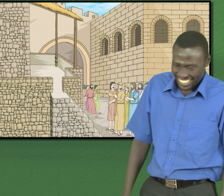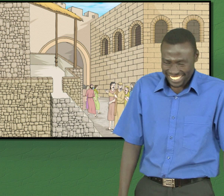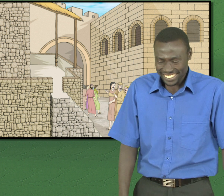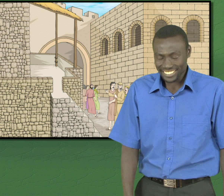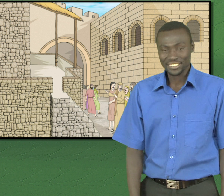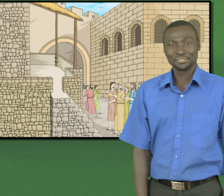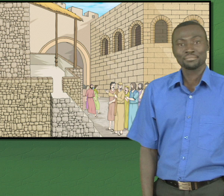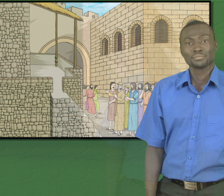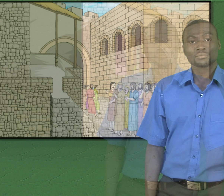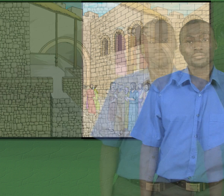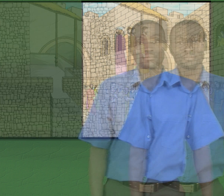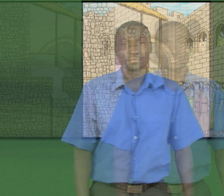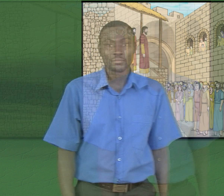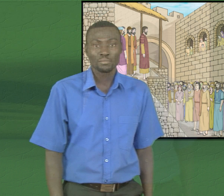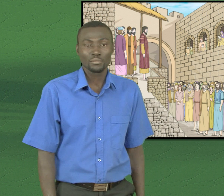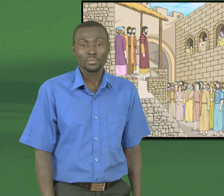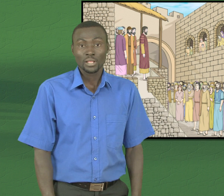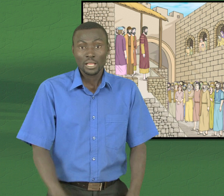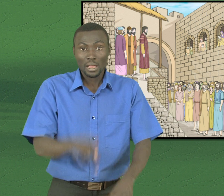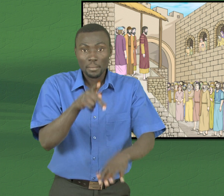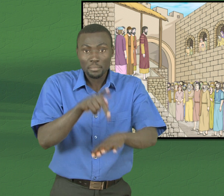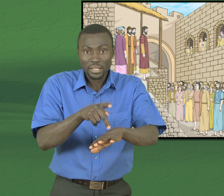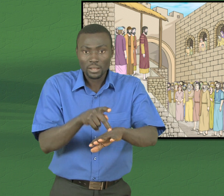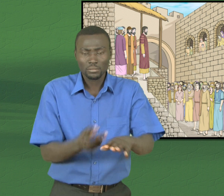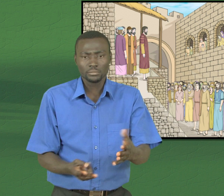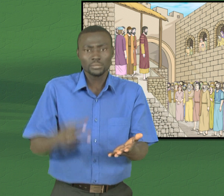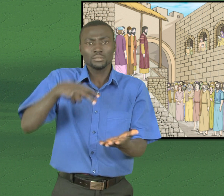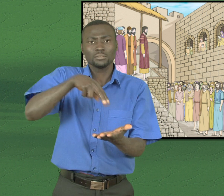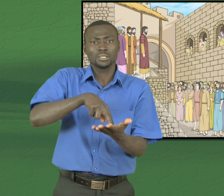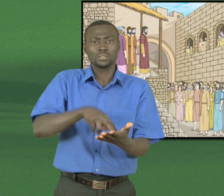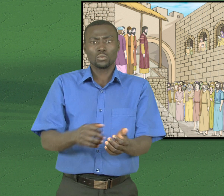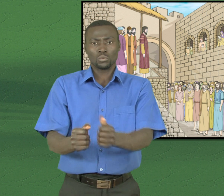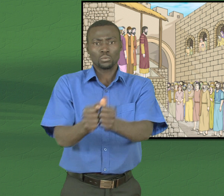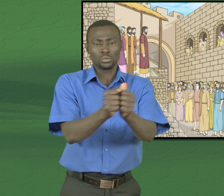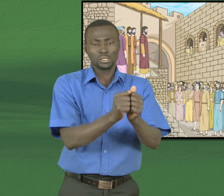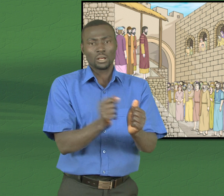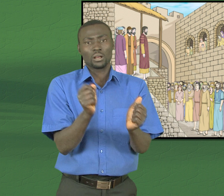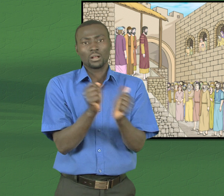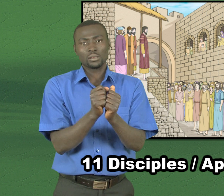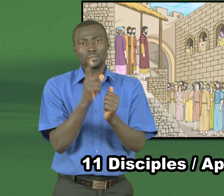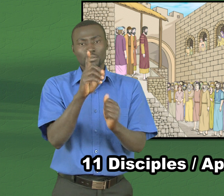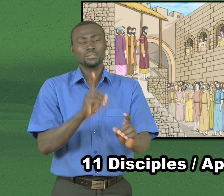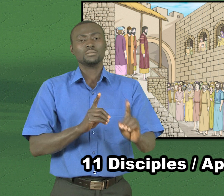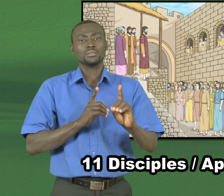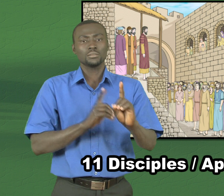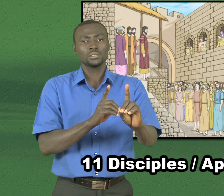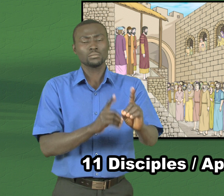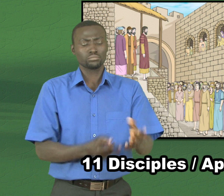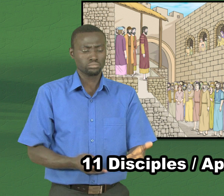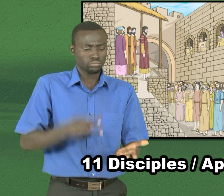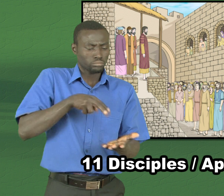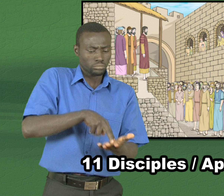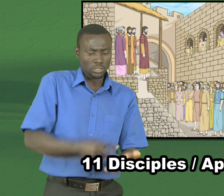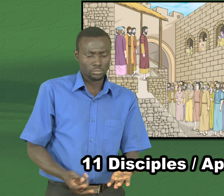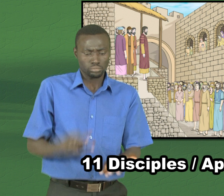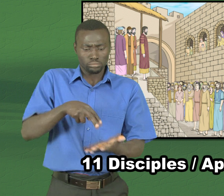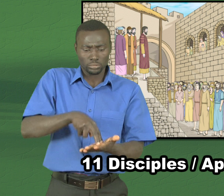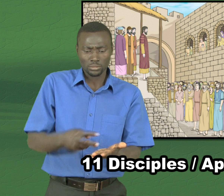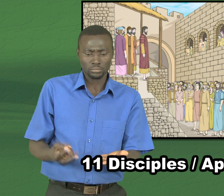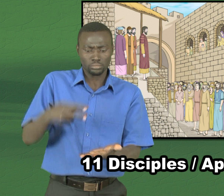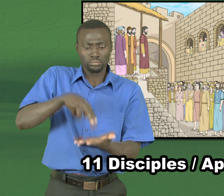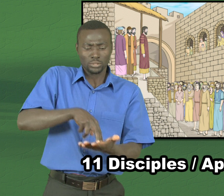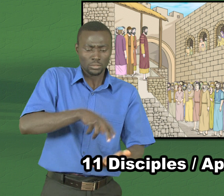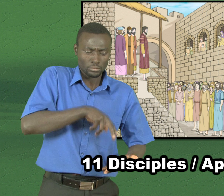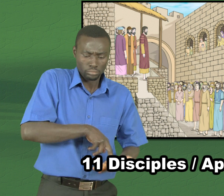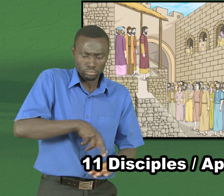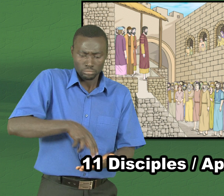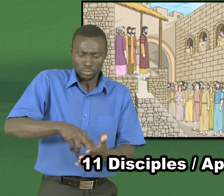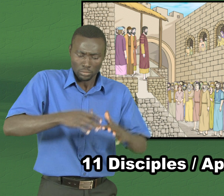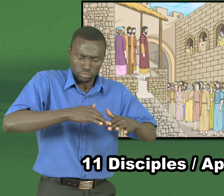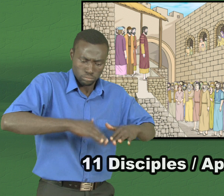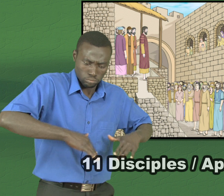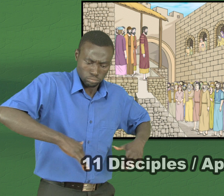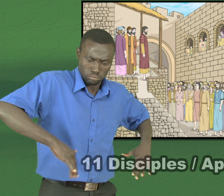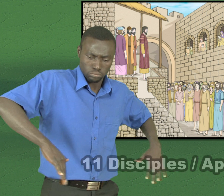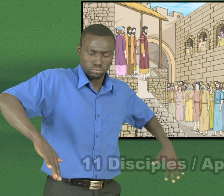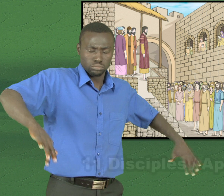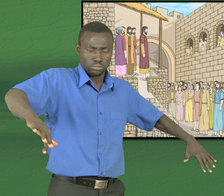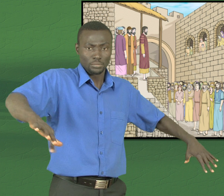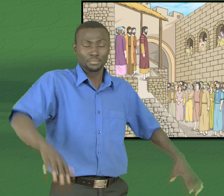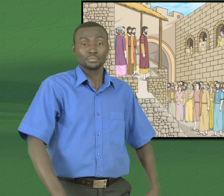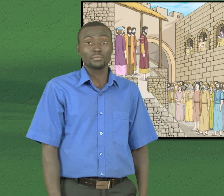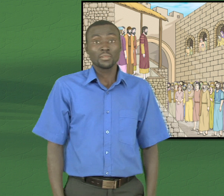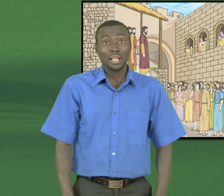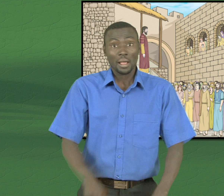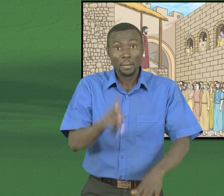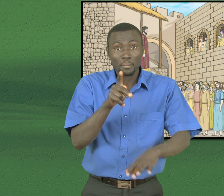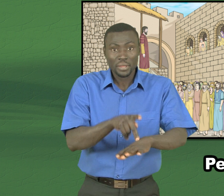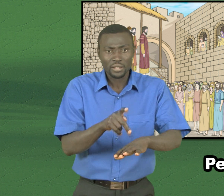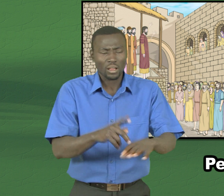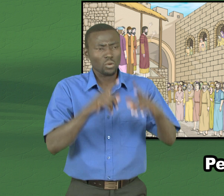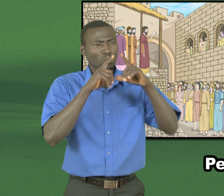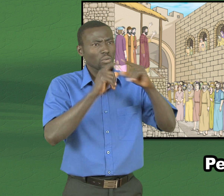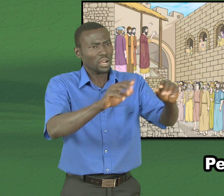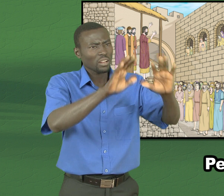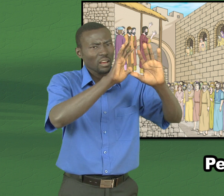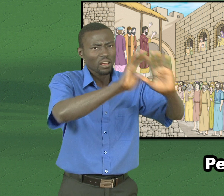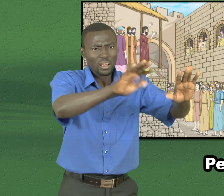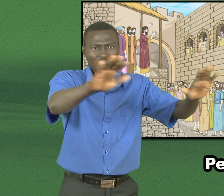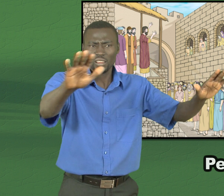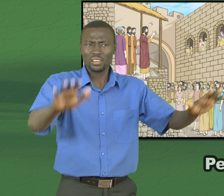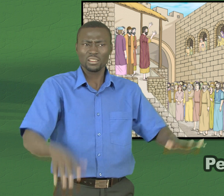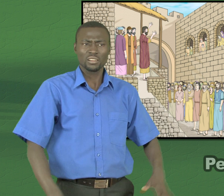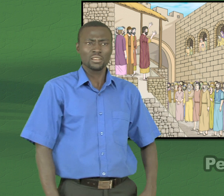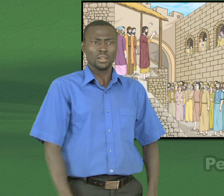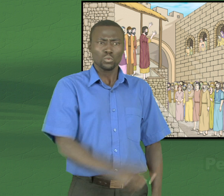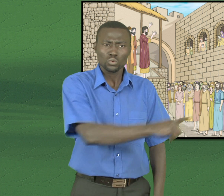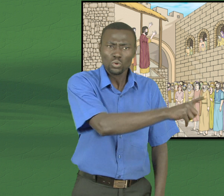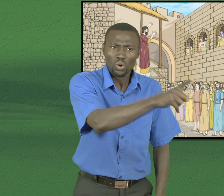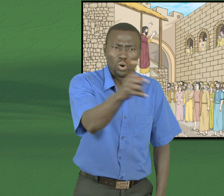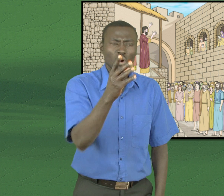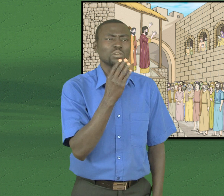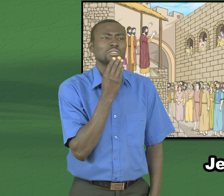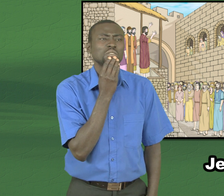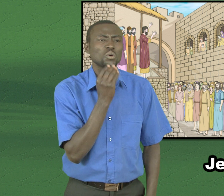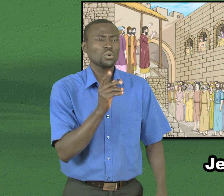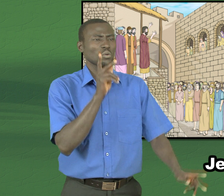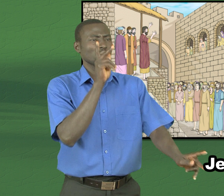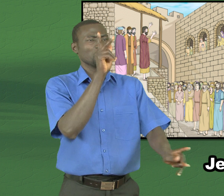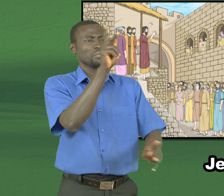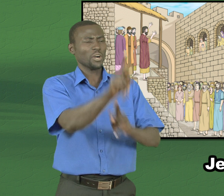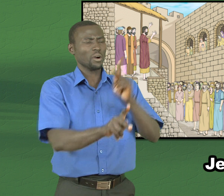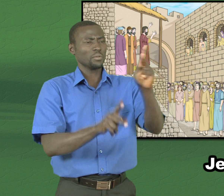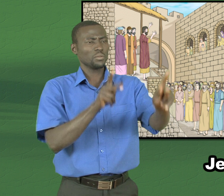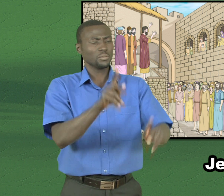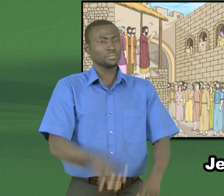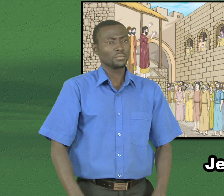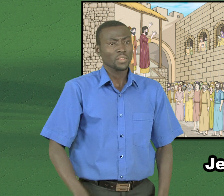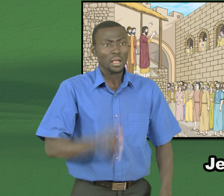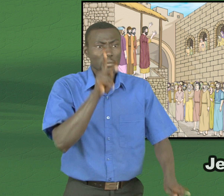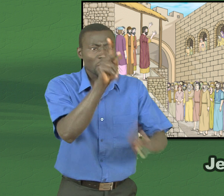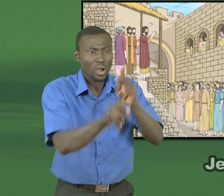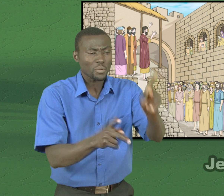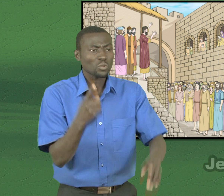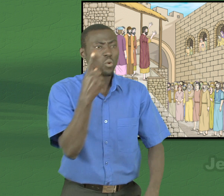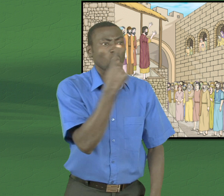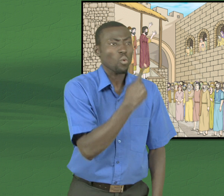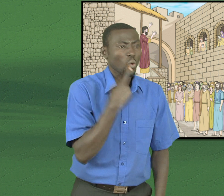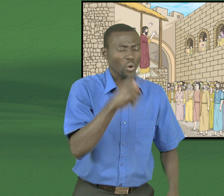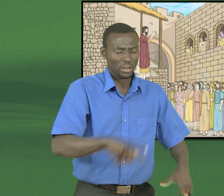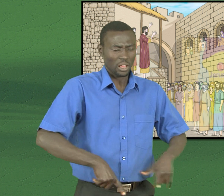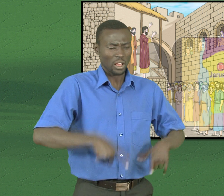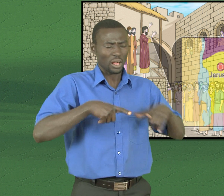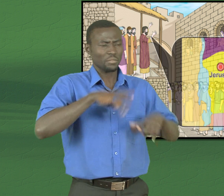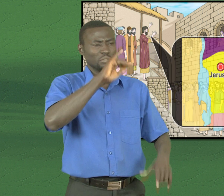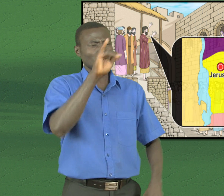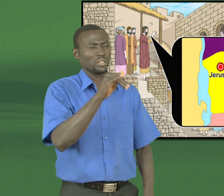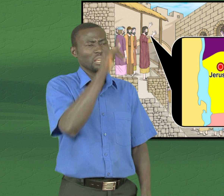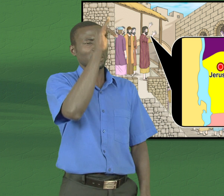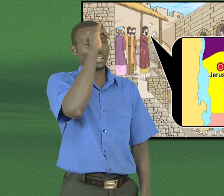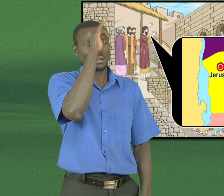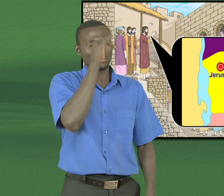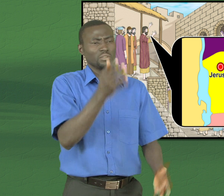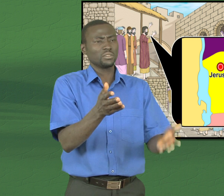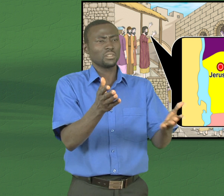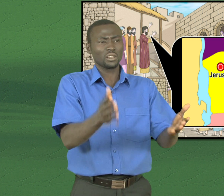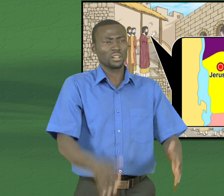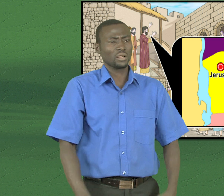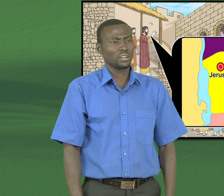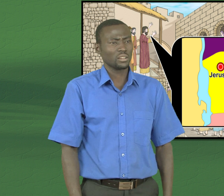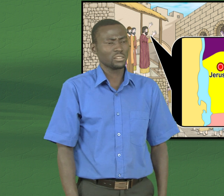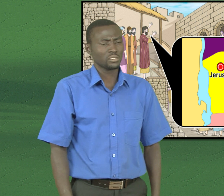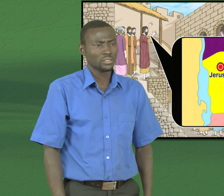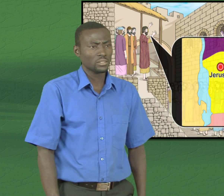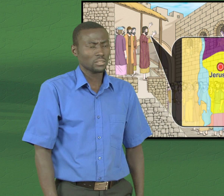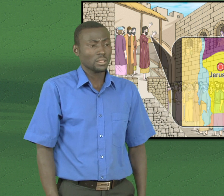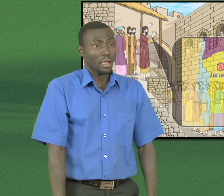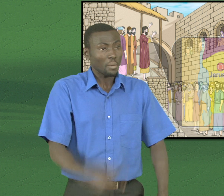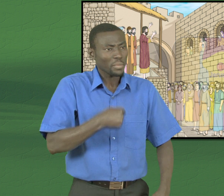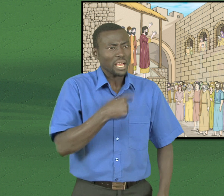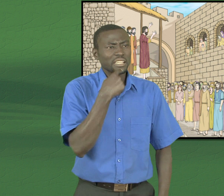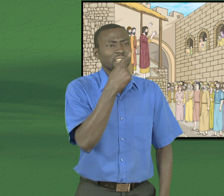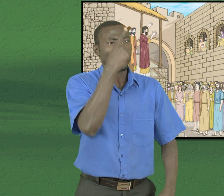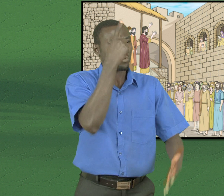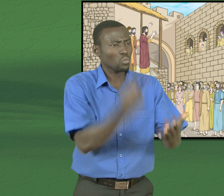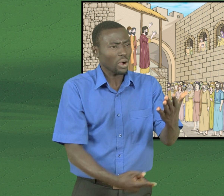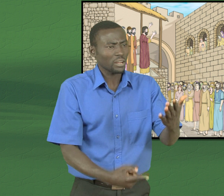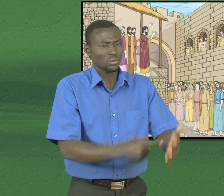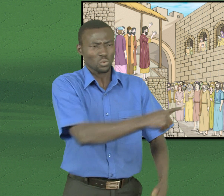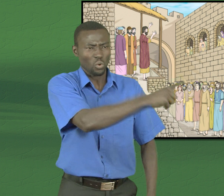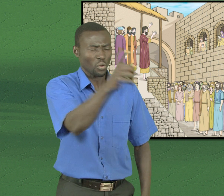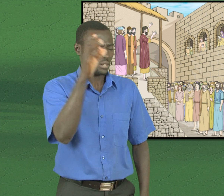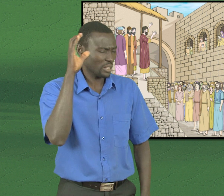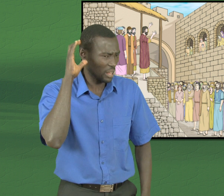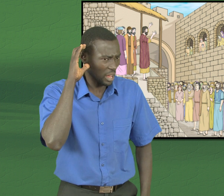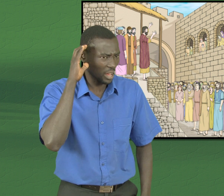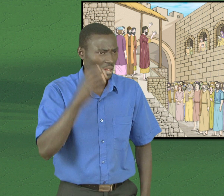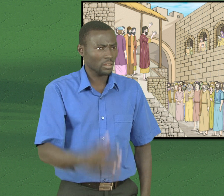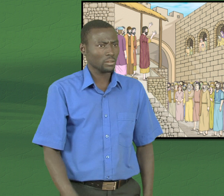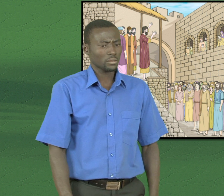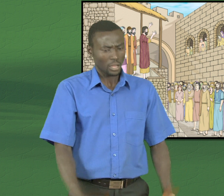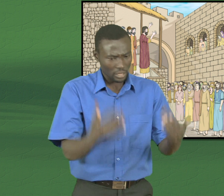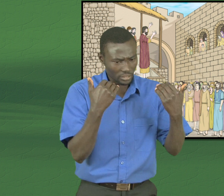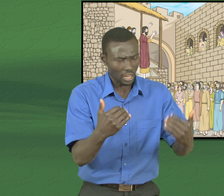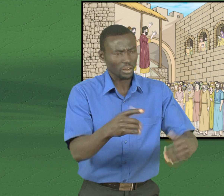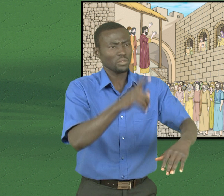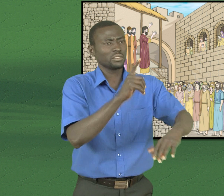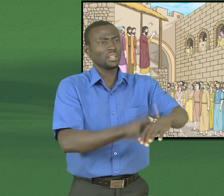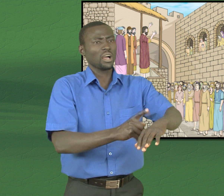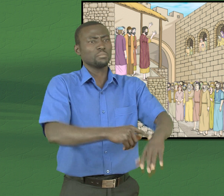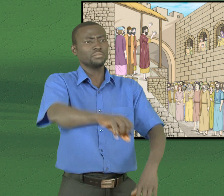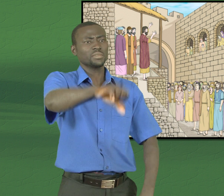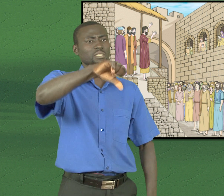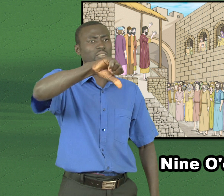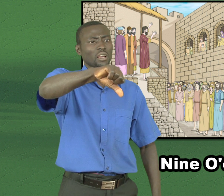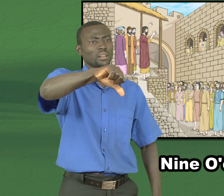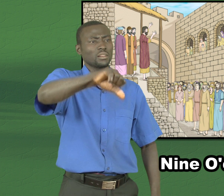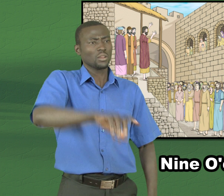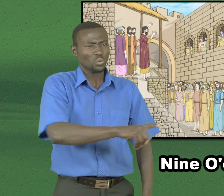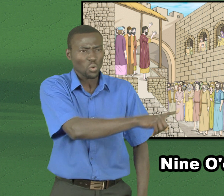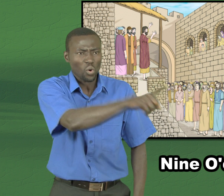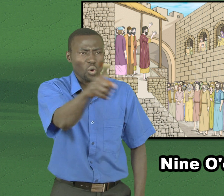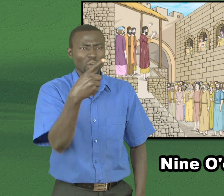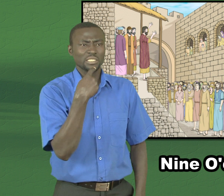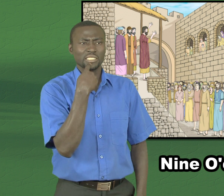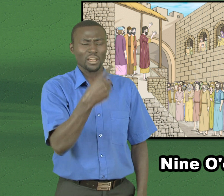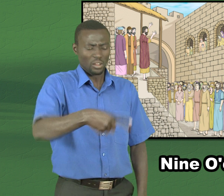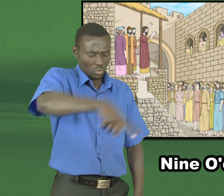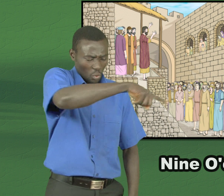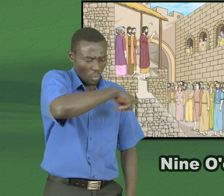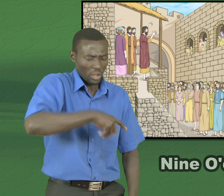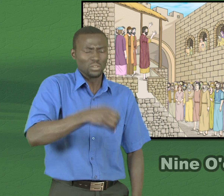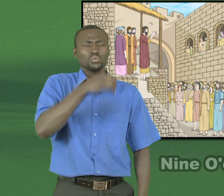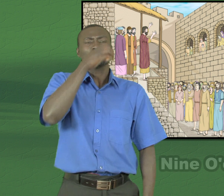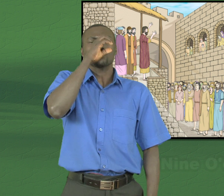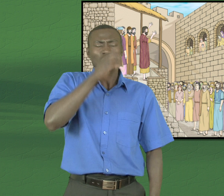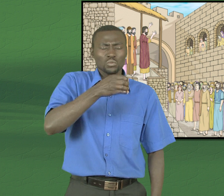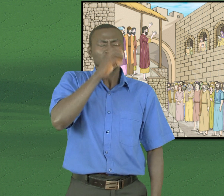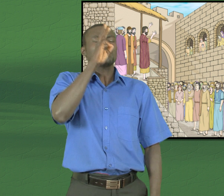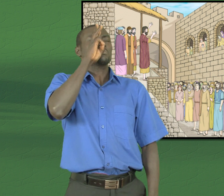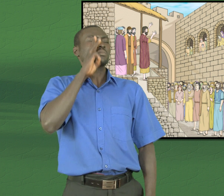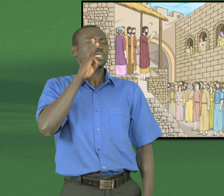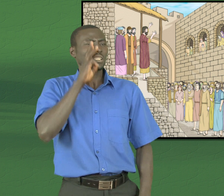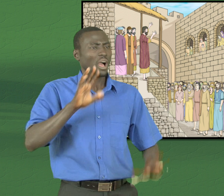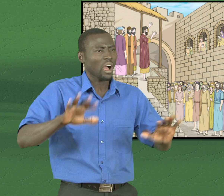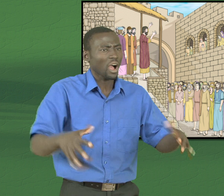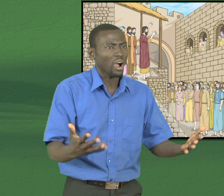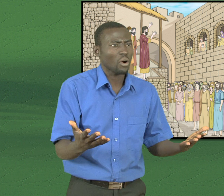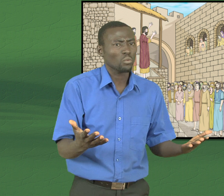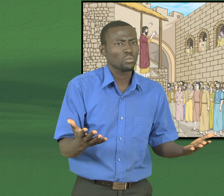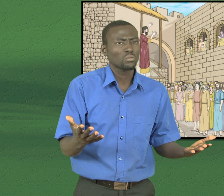Then Peter stood up with the Eleven, lifted up his voice, and addressed the crowd: “Men of Judea and all who dwell in Jerusalem, let this be known to you, and listen carefully to my words.